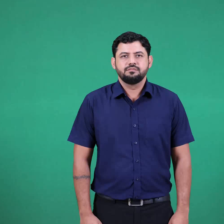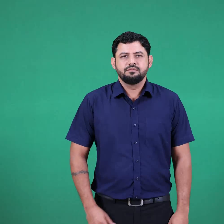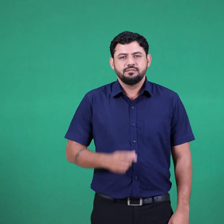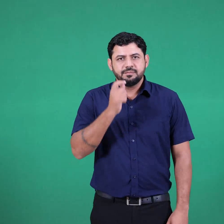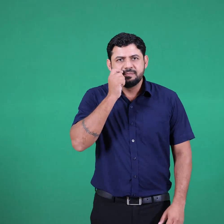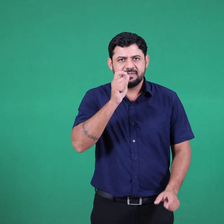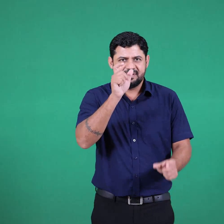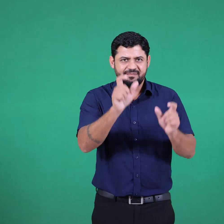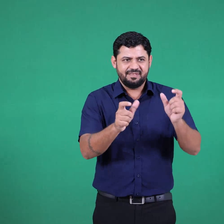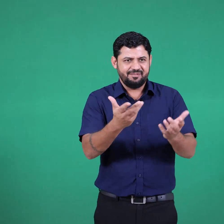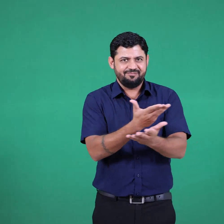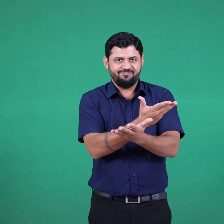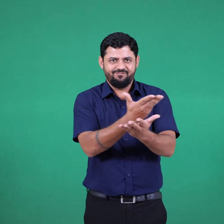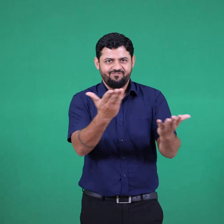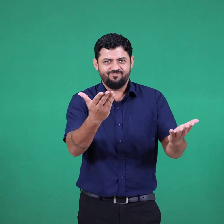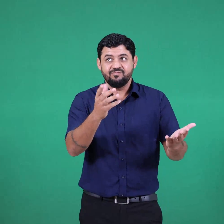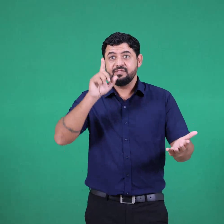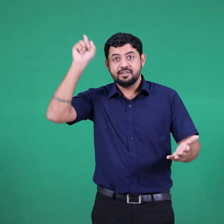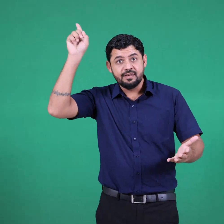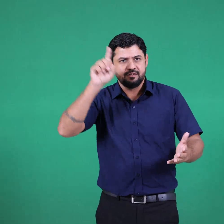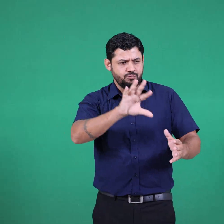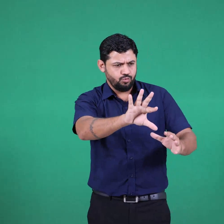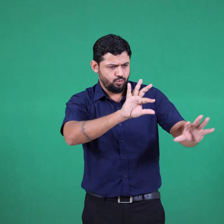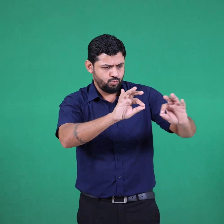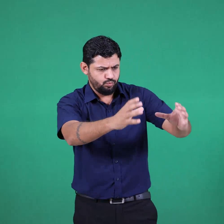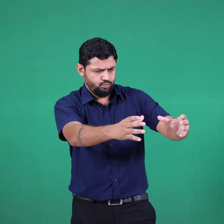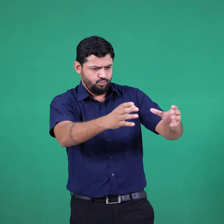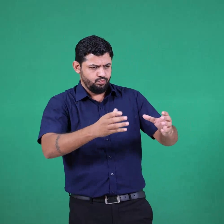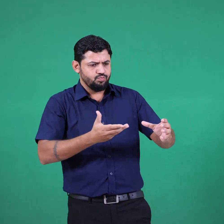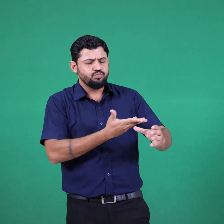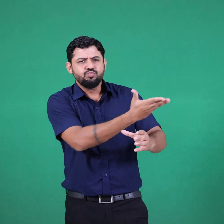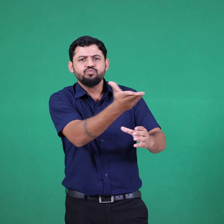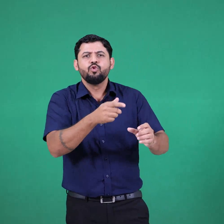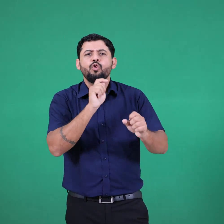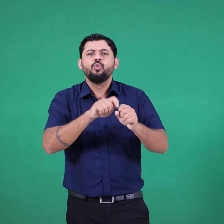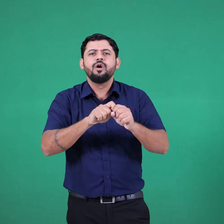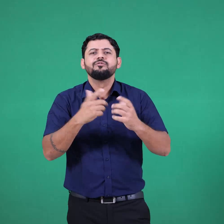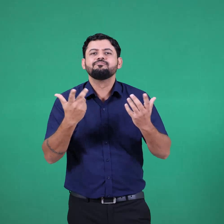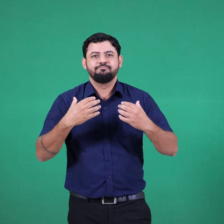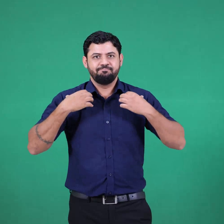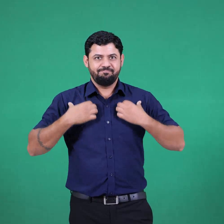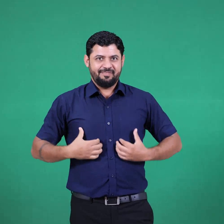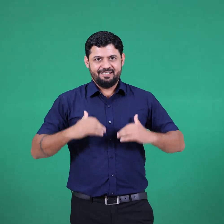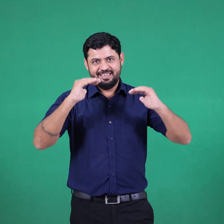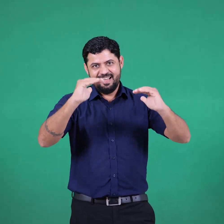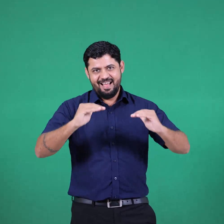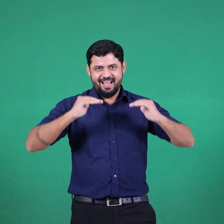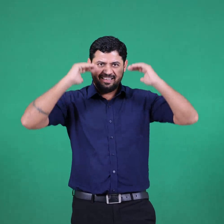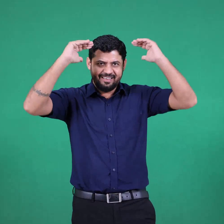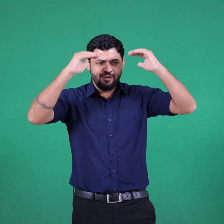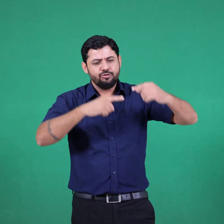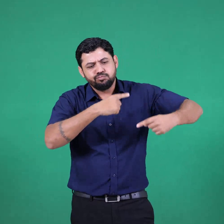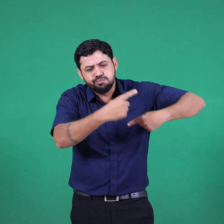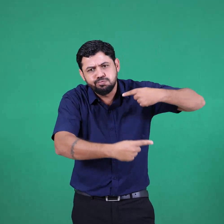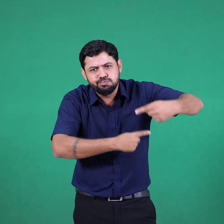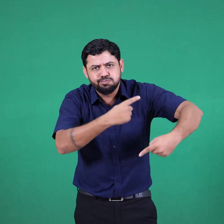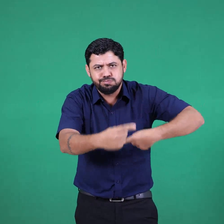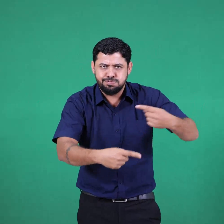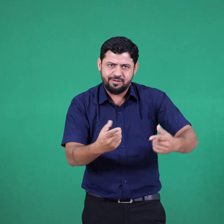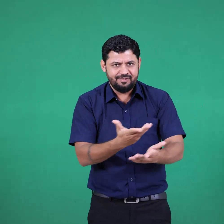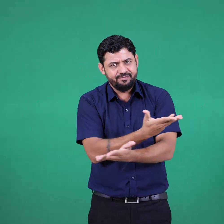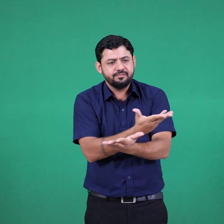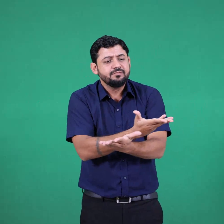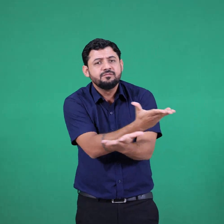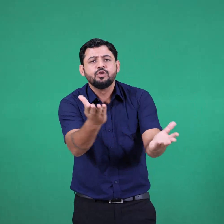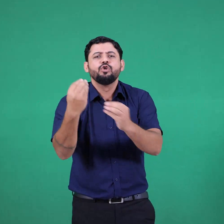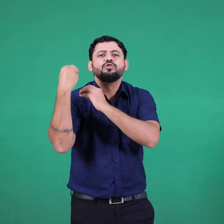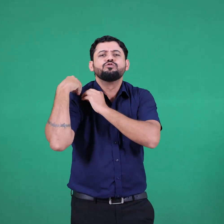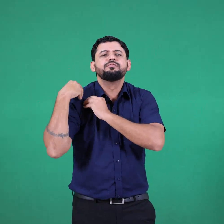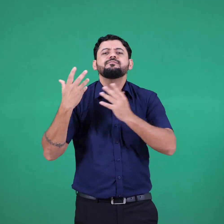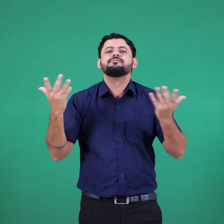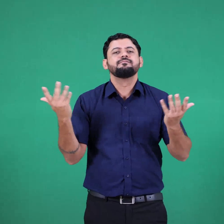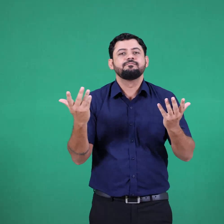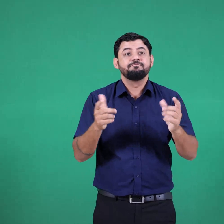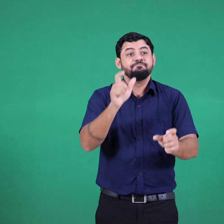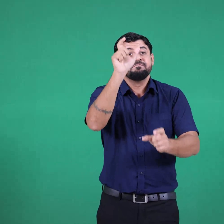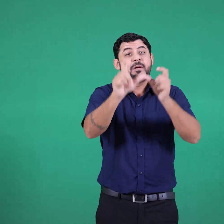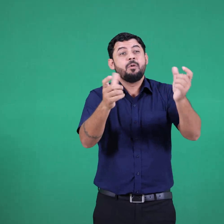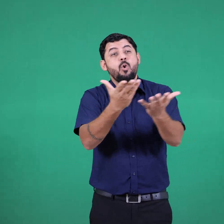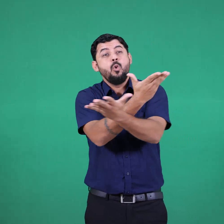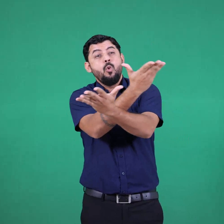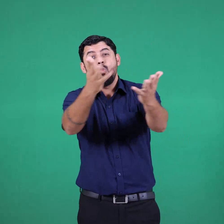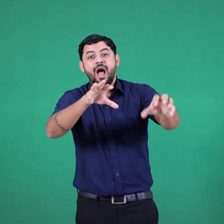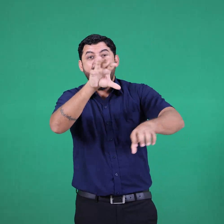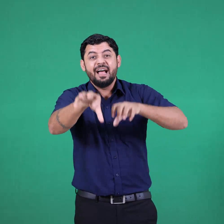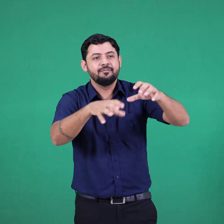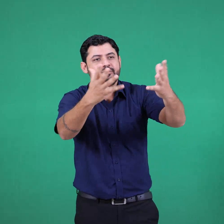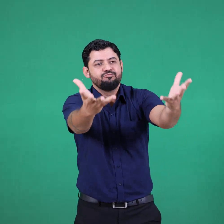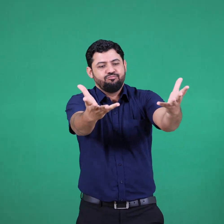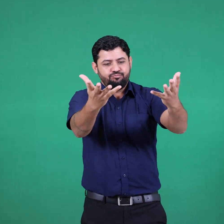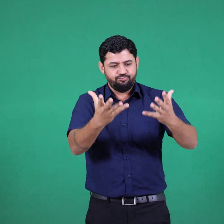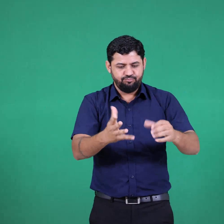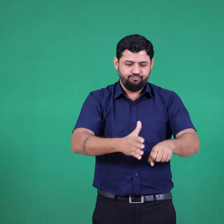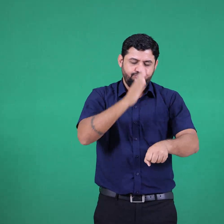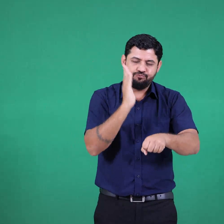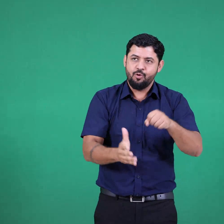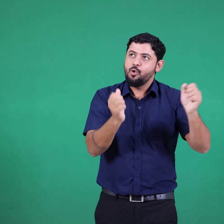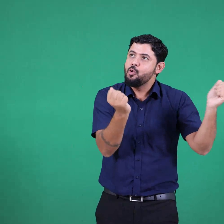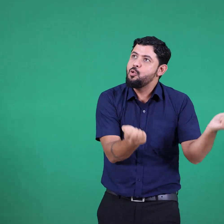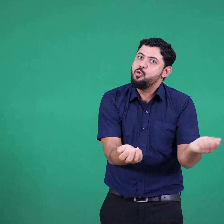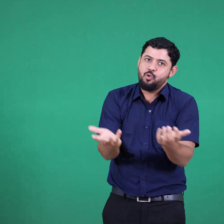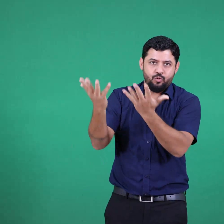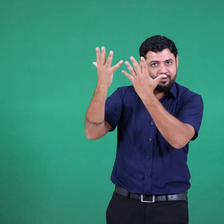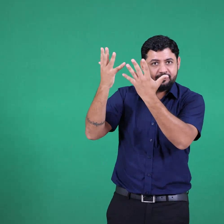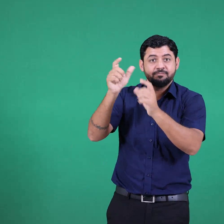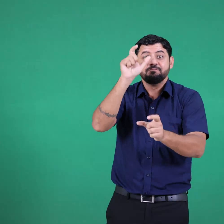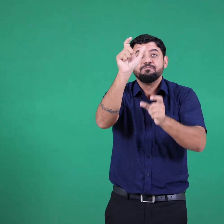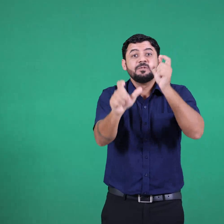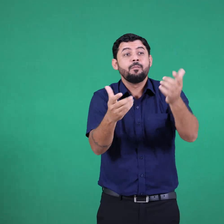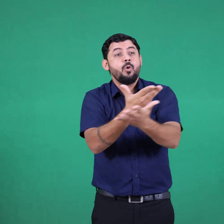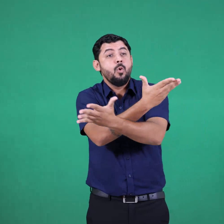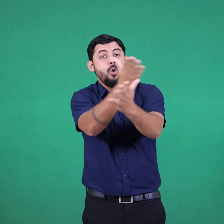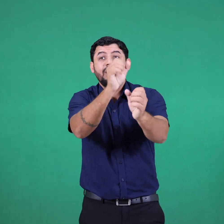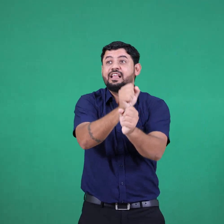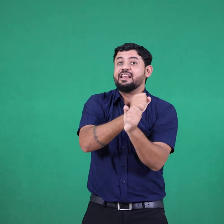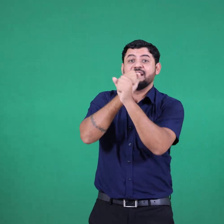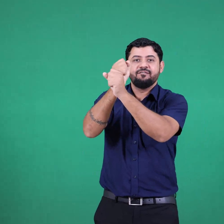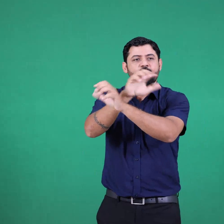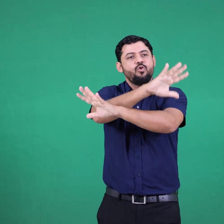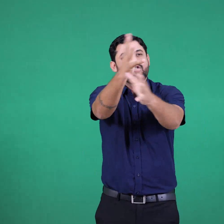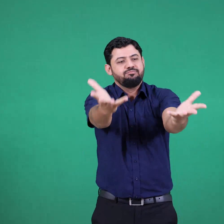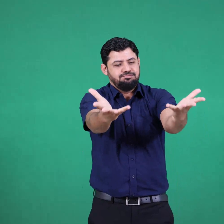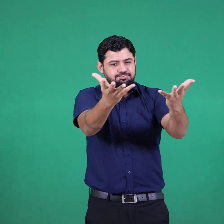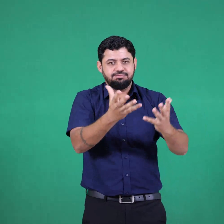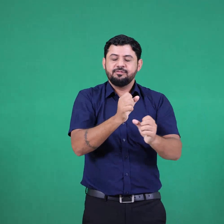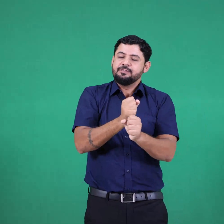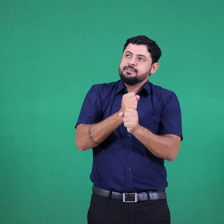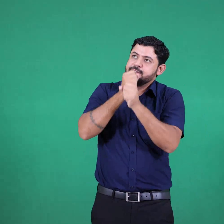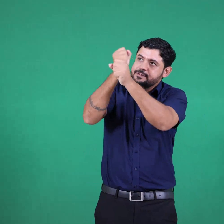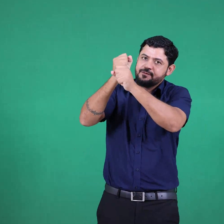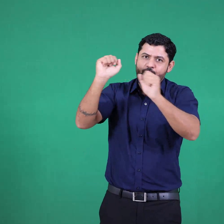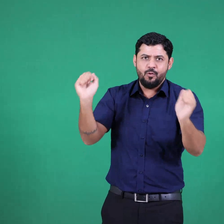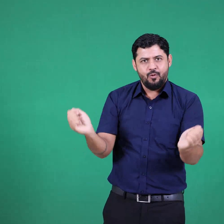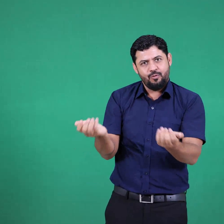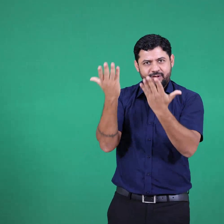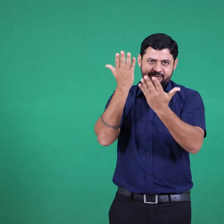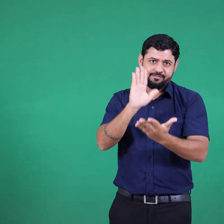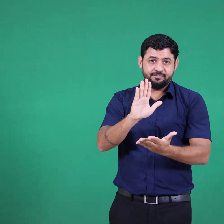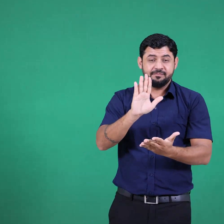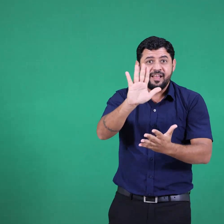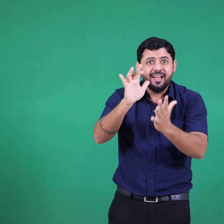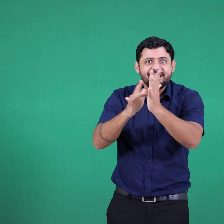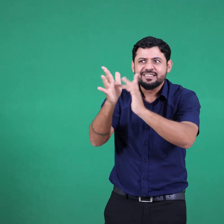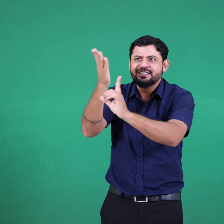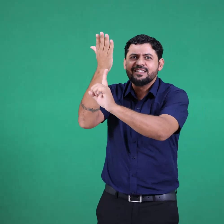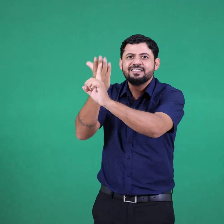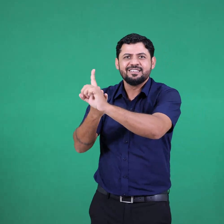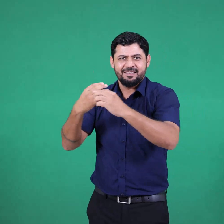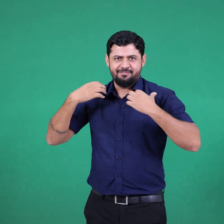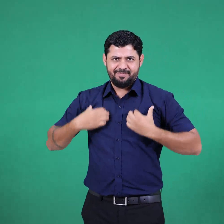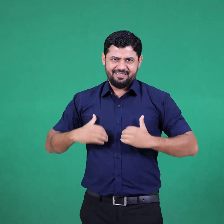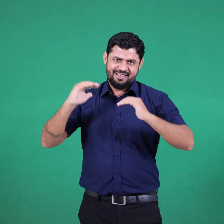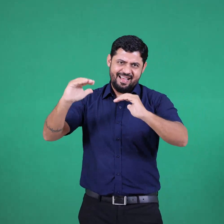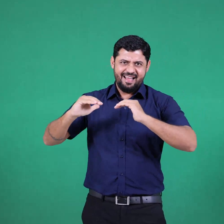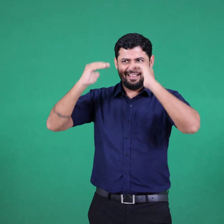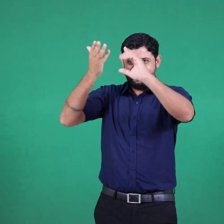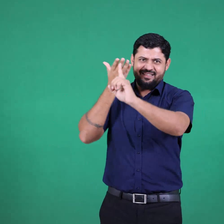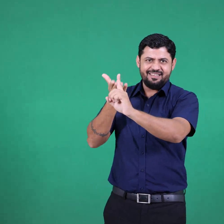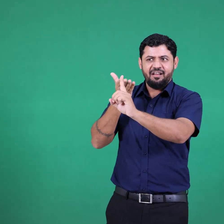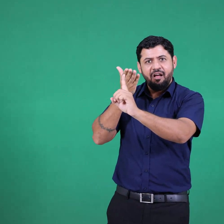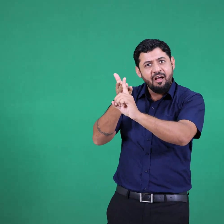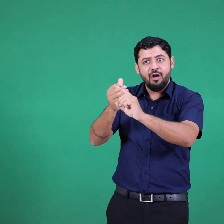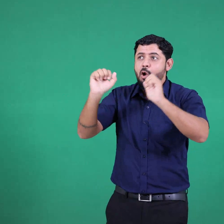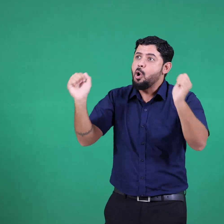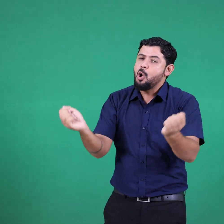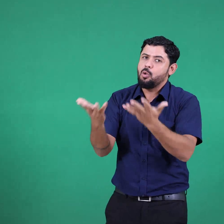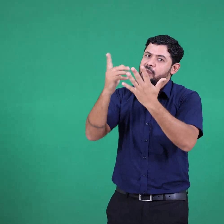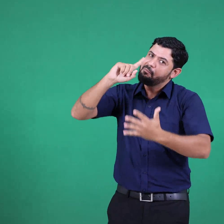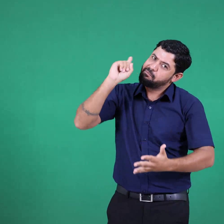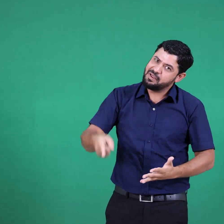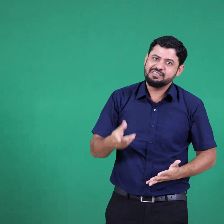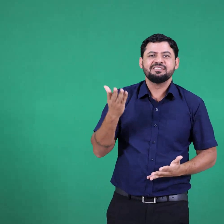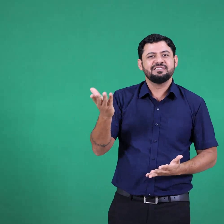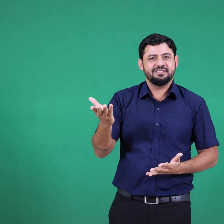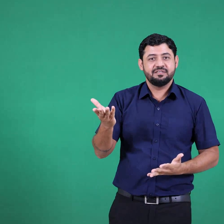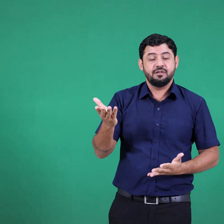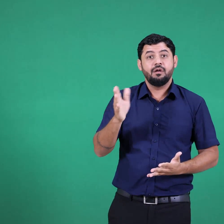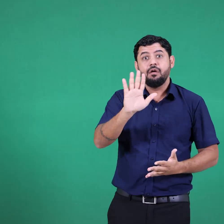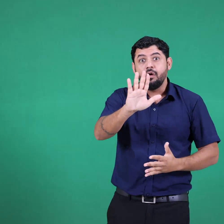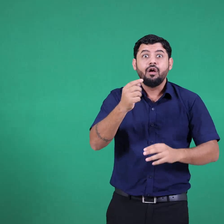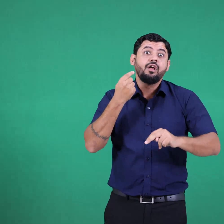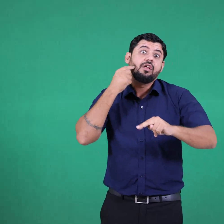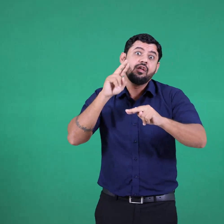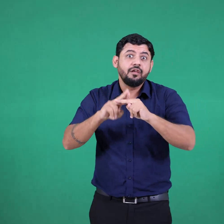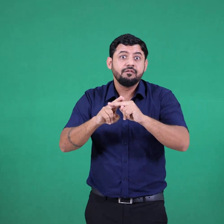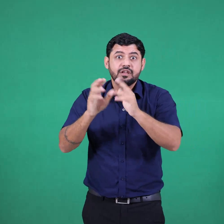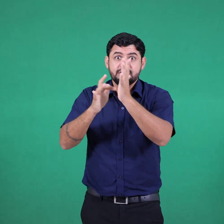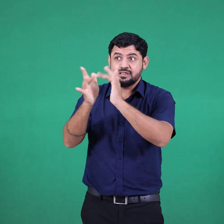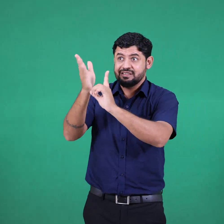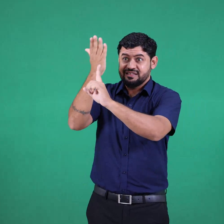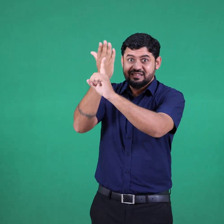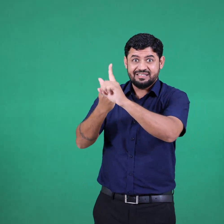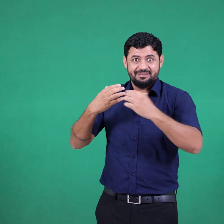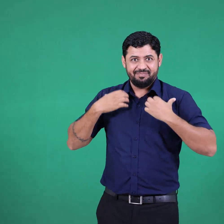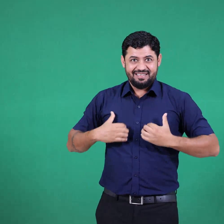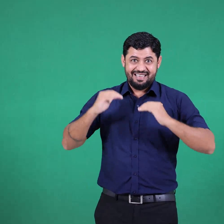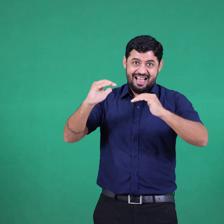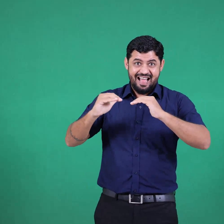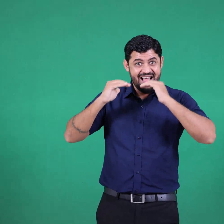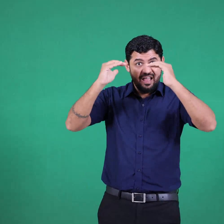And since every high priest is appointed to offer both gifts and sacrifices, it was necessary for this One also to have something to offer.